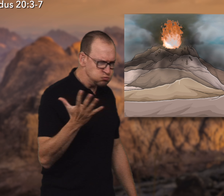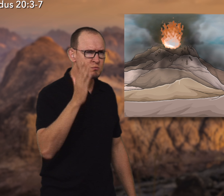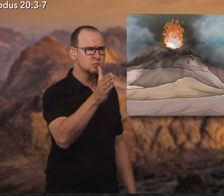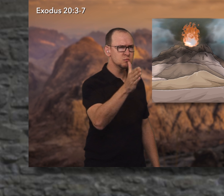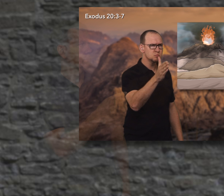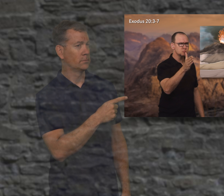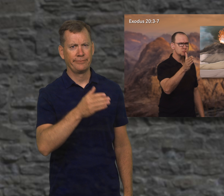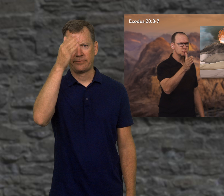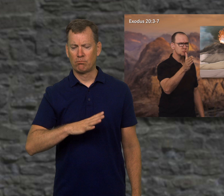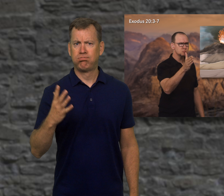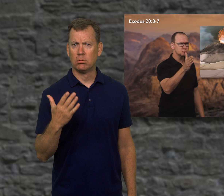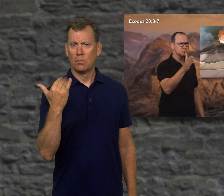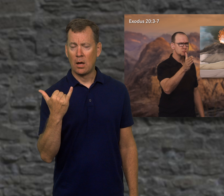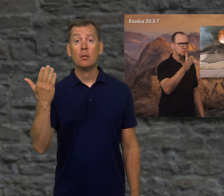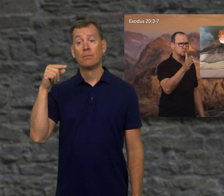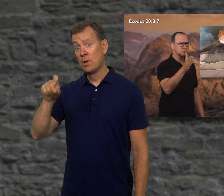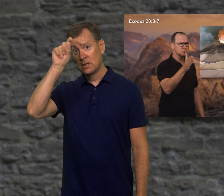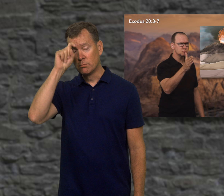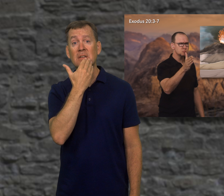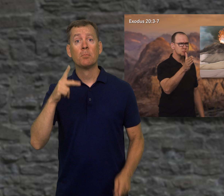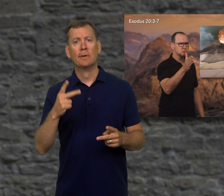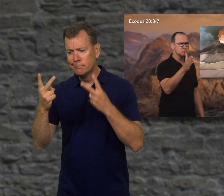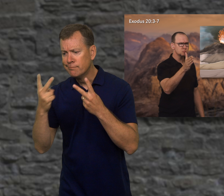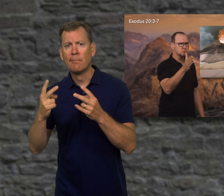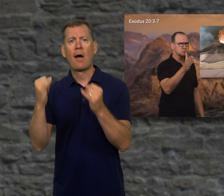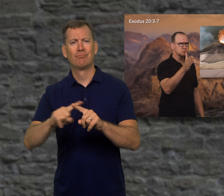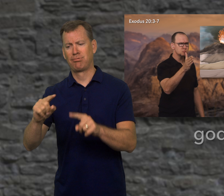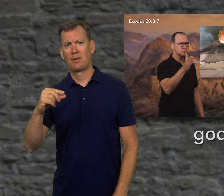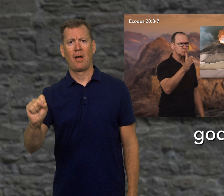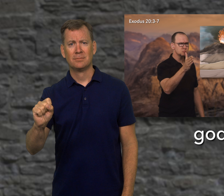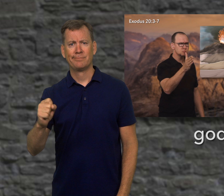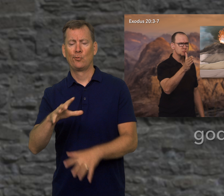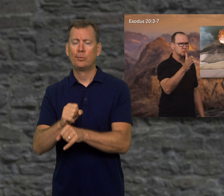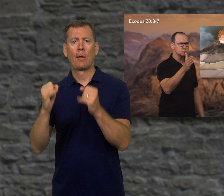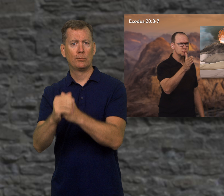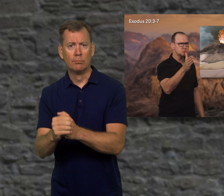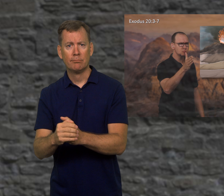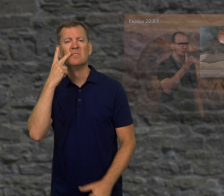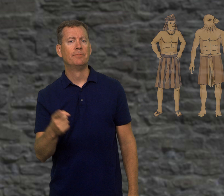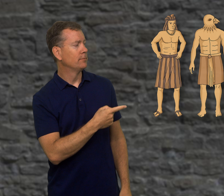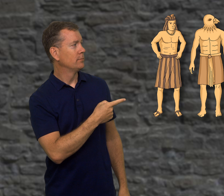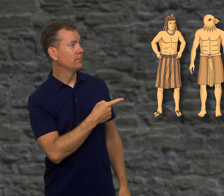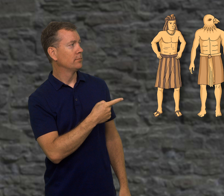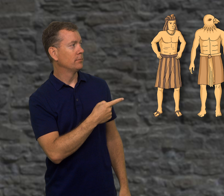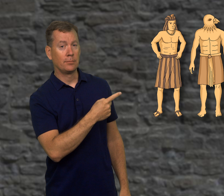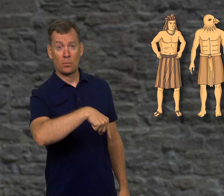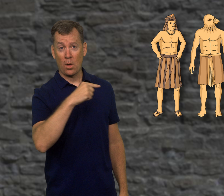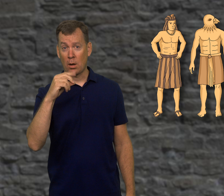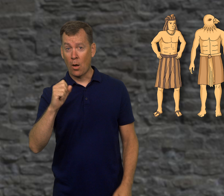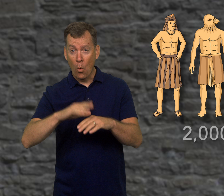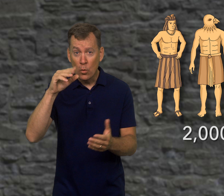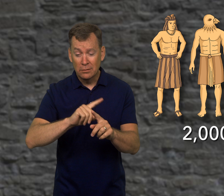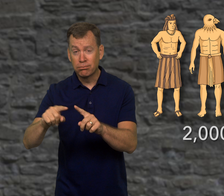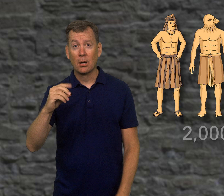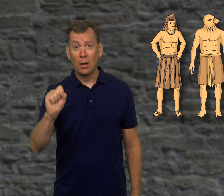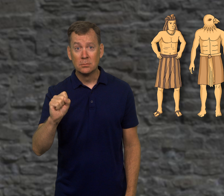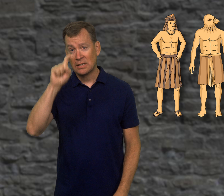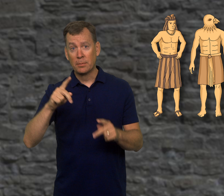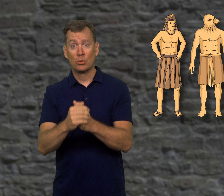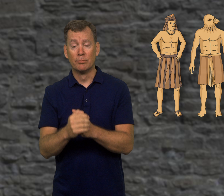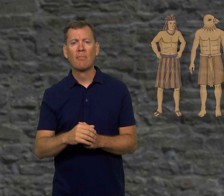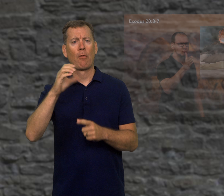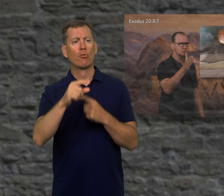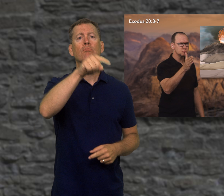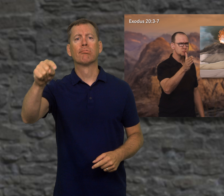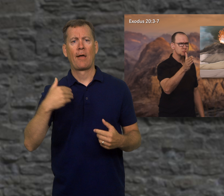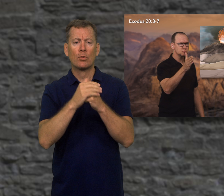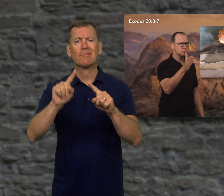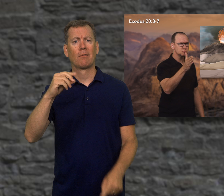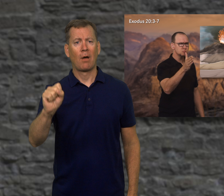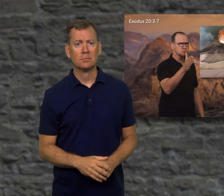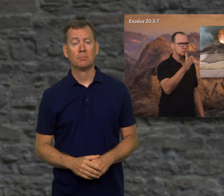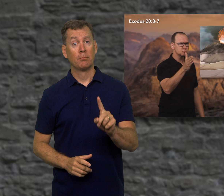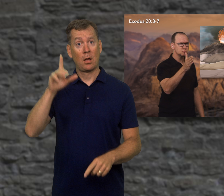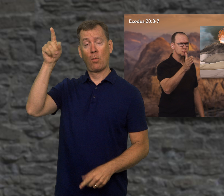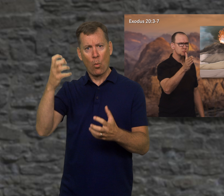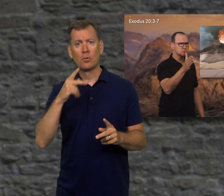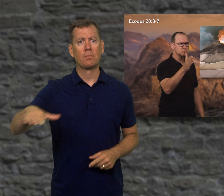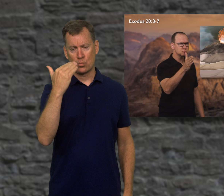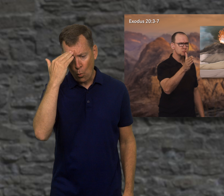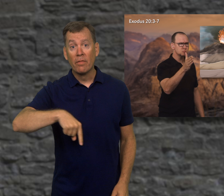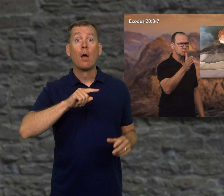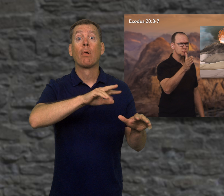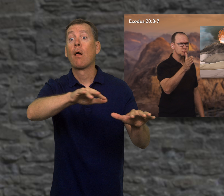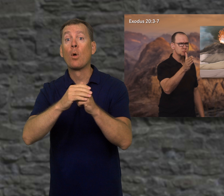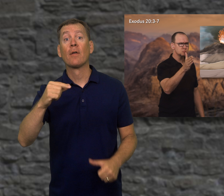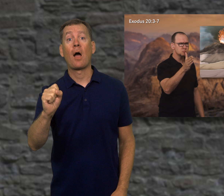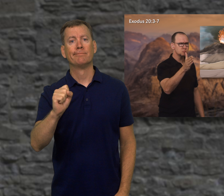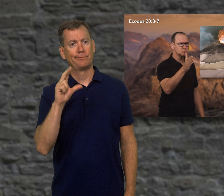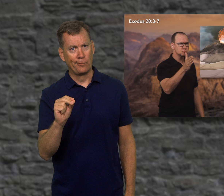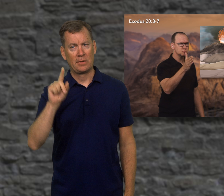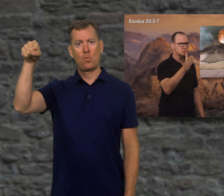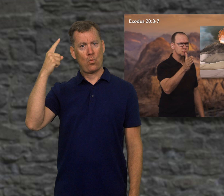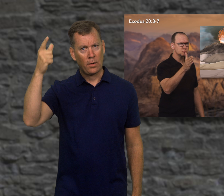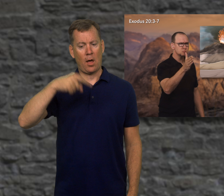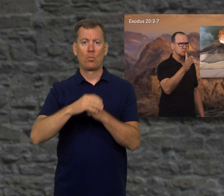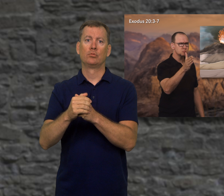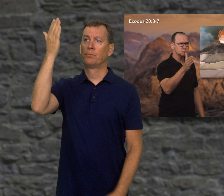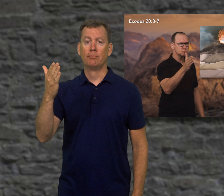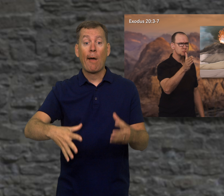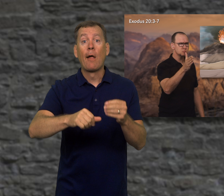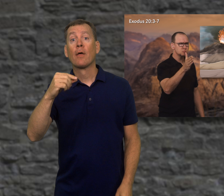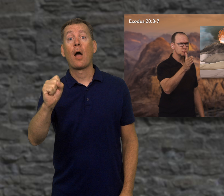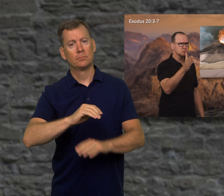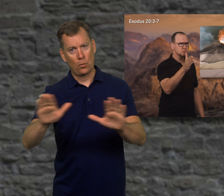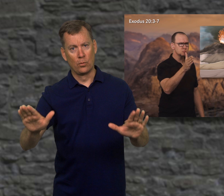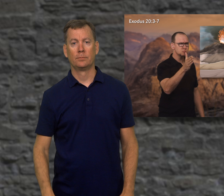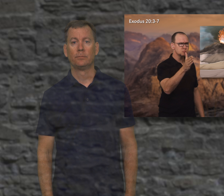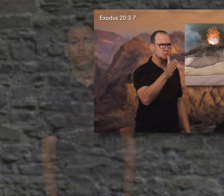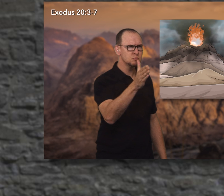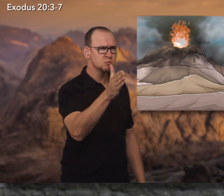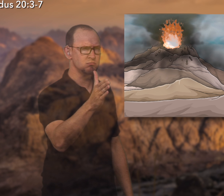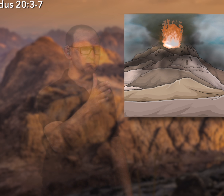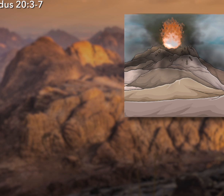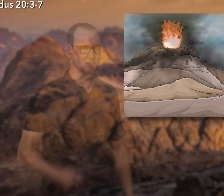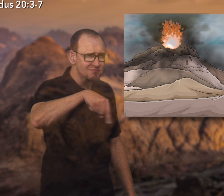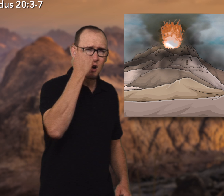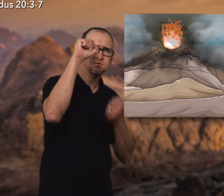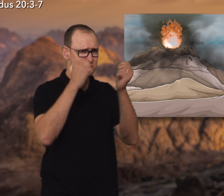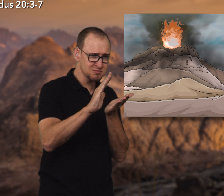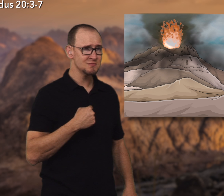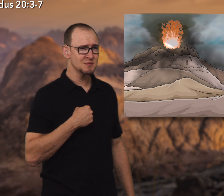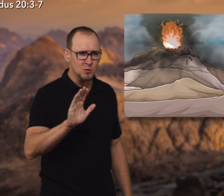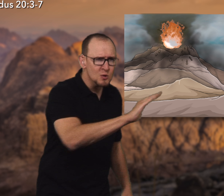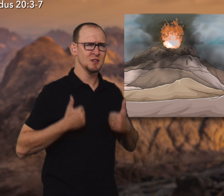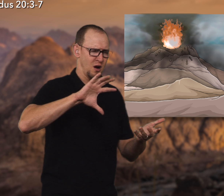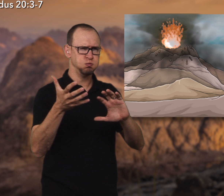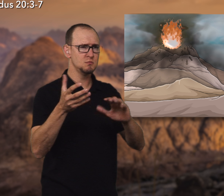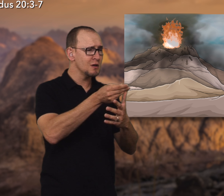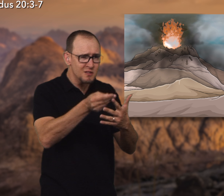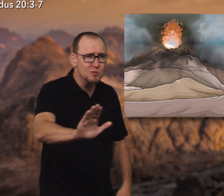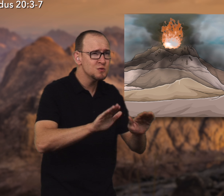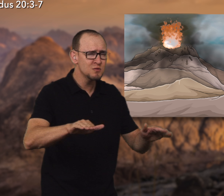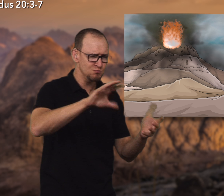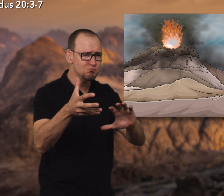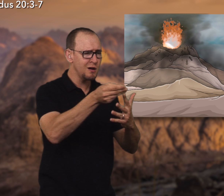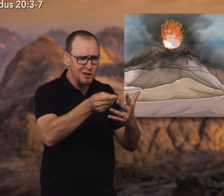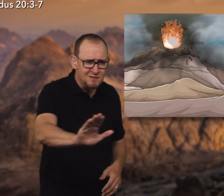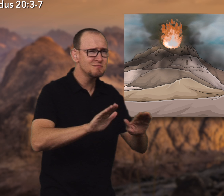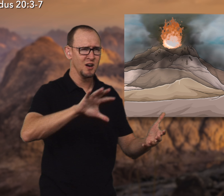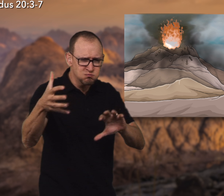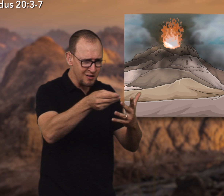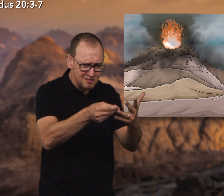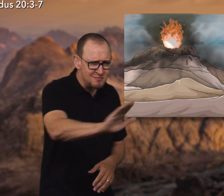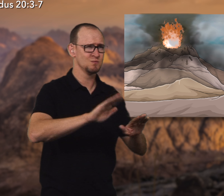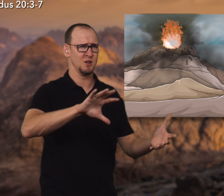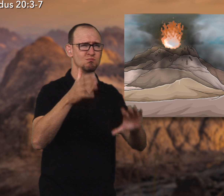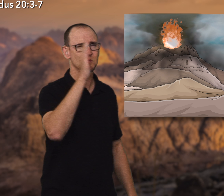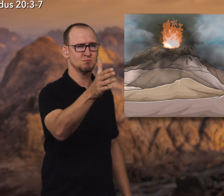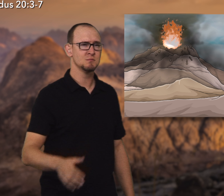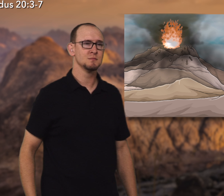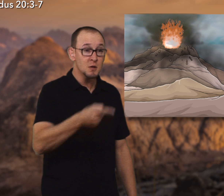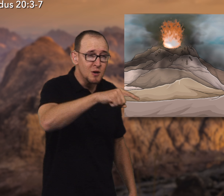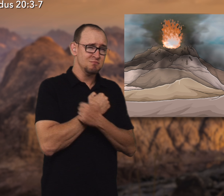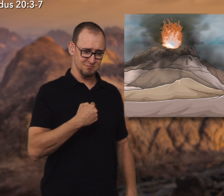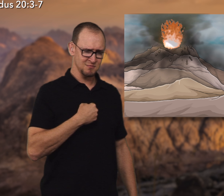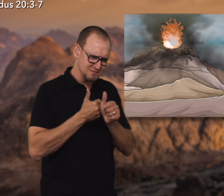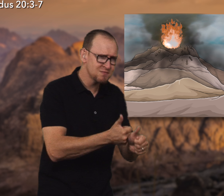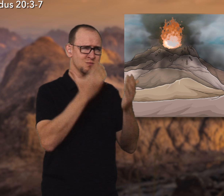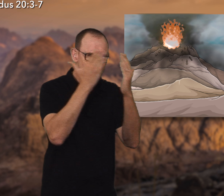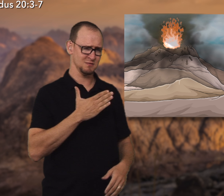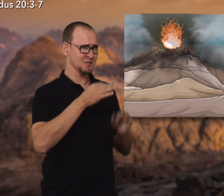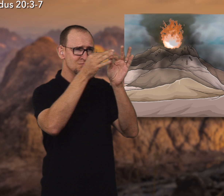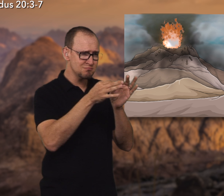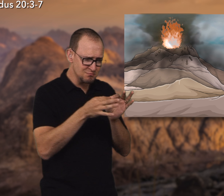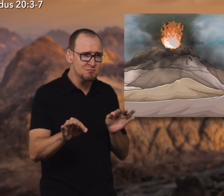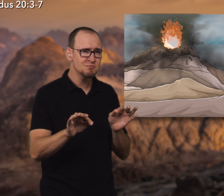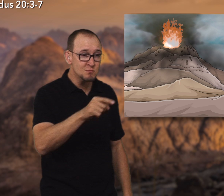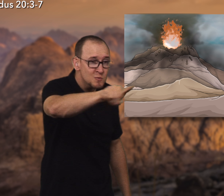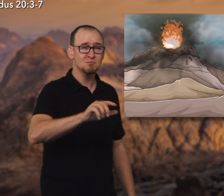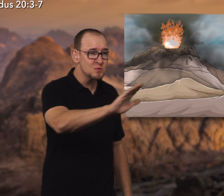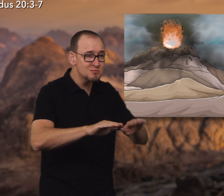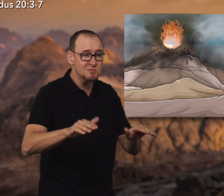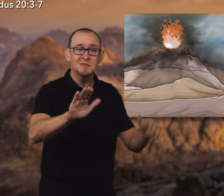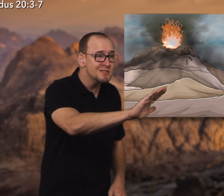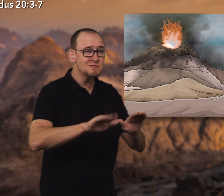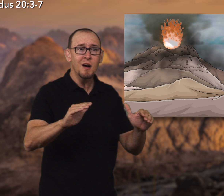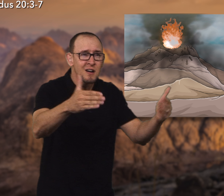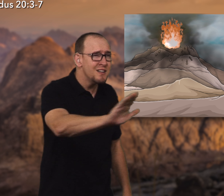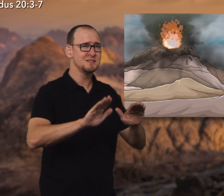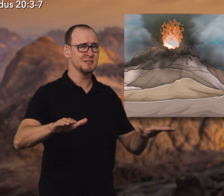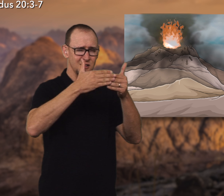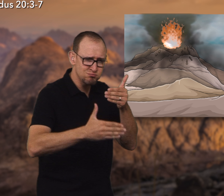for I, the LORD your God, am a jealous God, visiting the iniquity of the fathers on their children to the third and fourth generations of those who hate Me, but showing loving devotion to a thousand generations of those who love Me and keep My commandments.